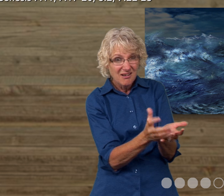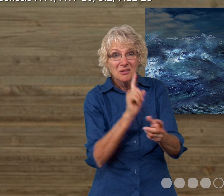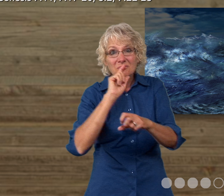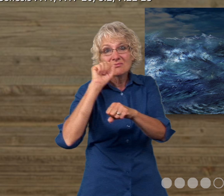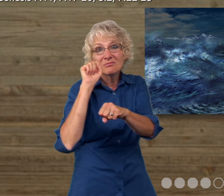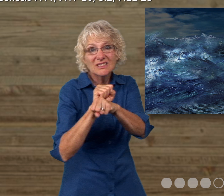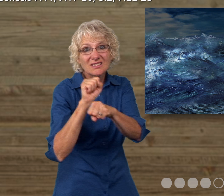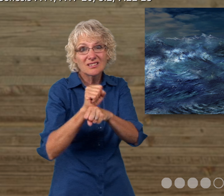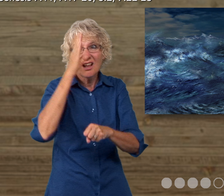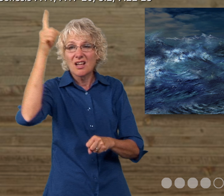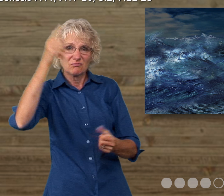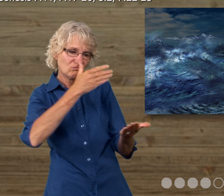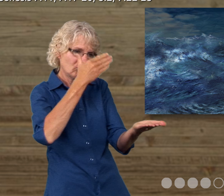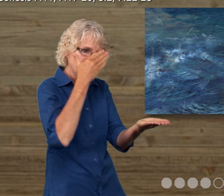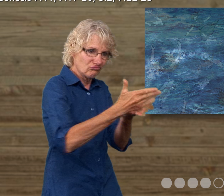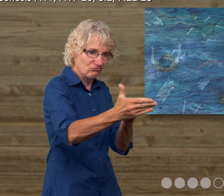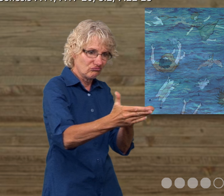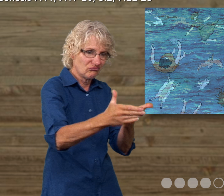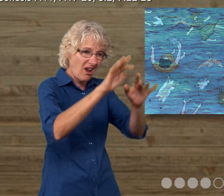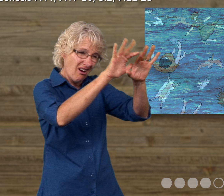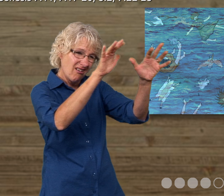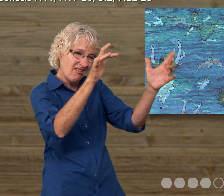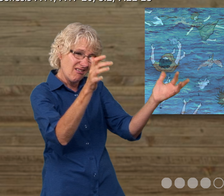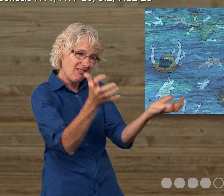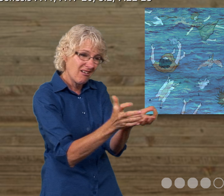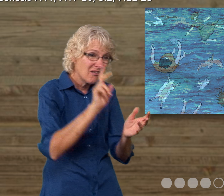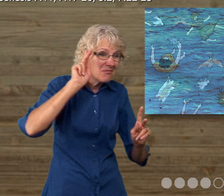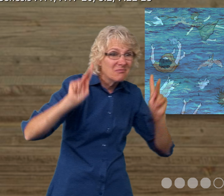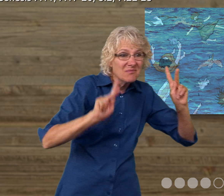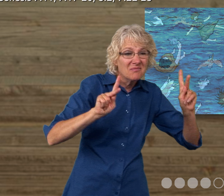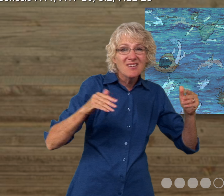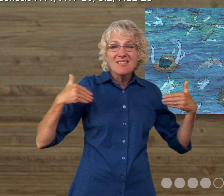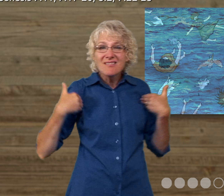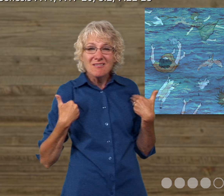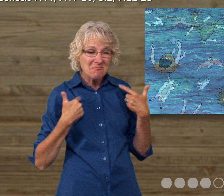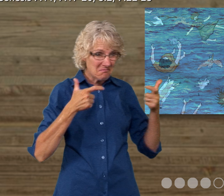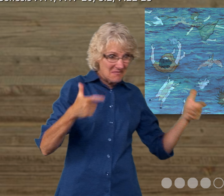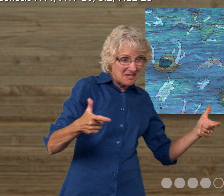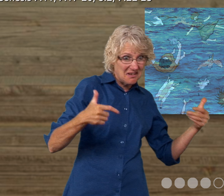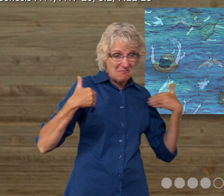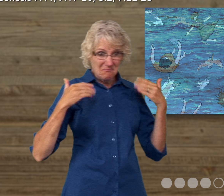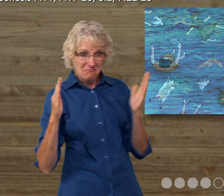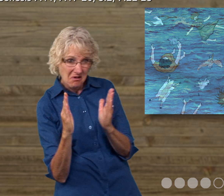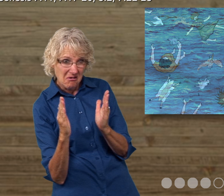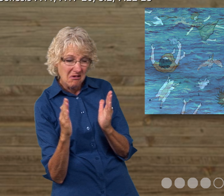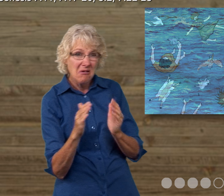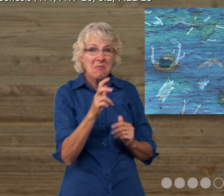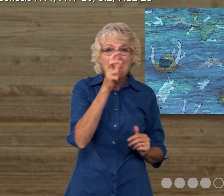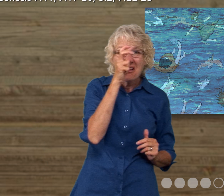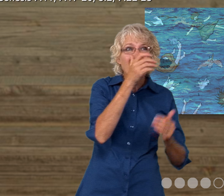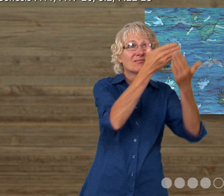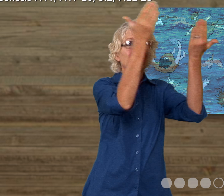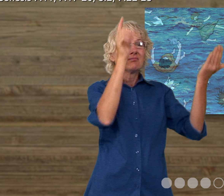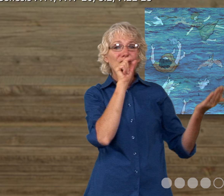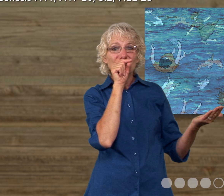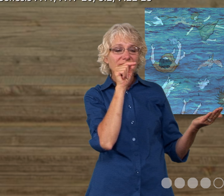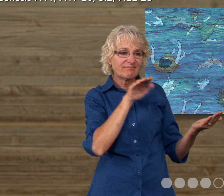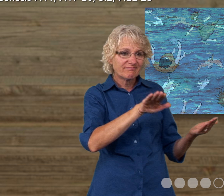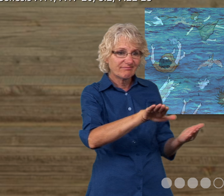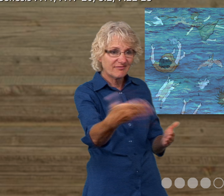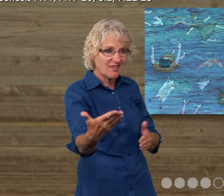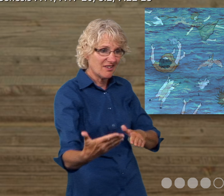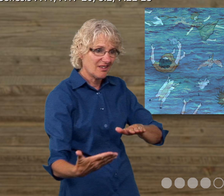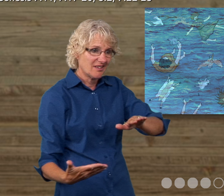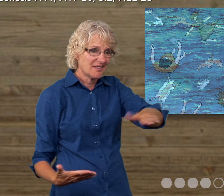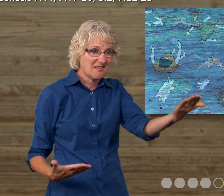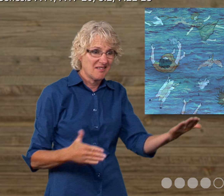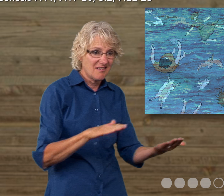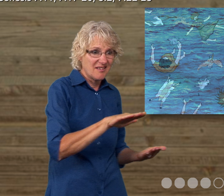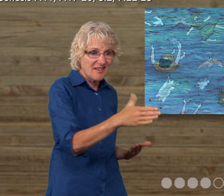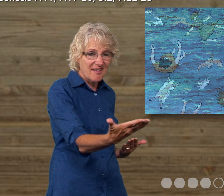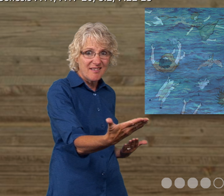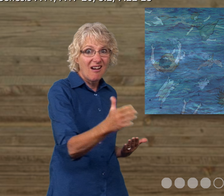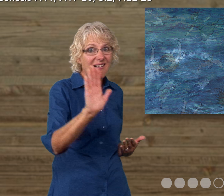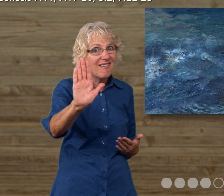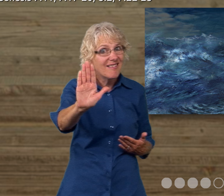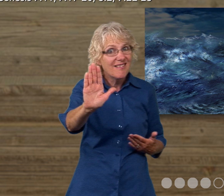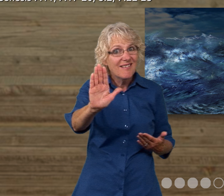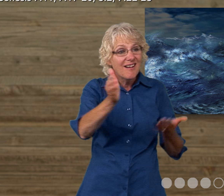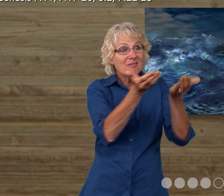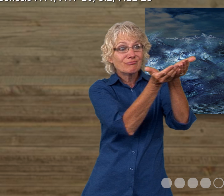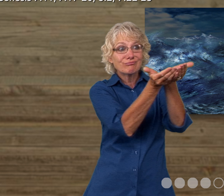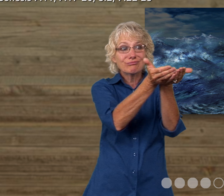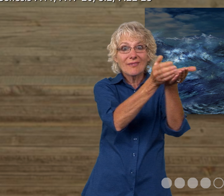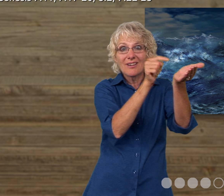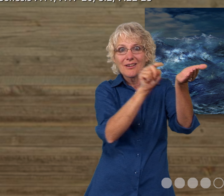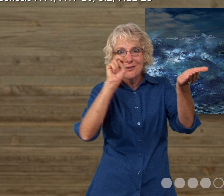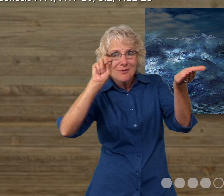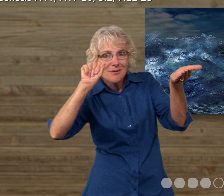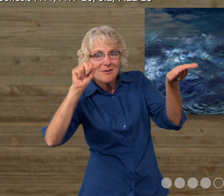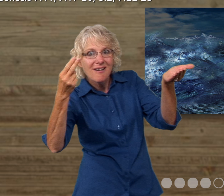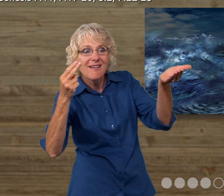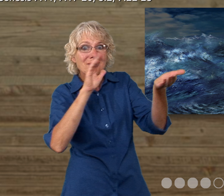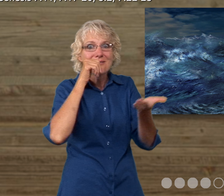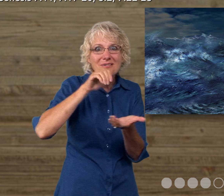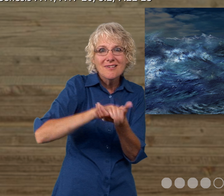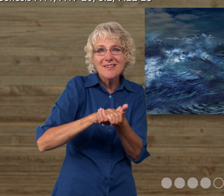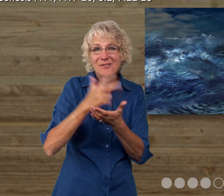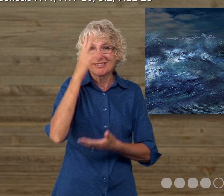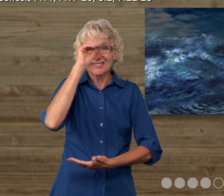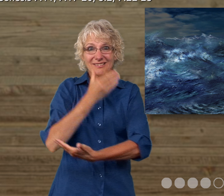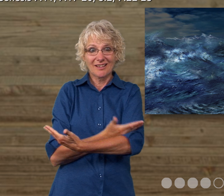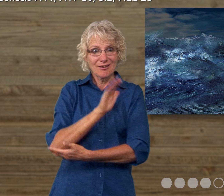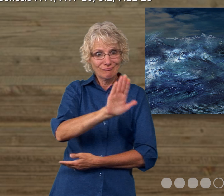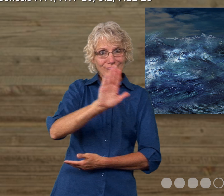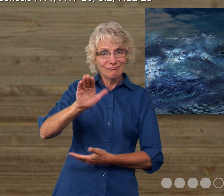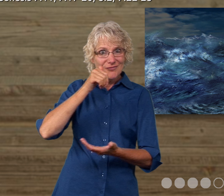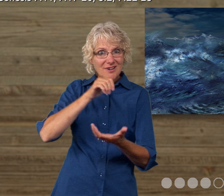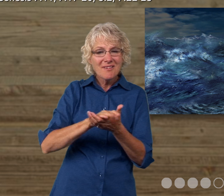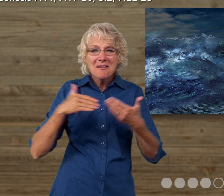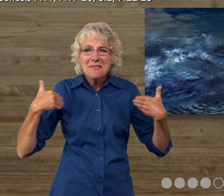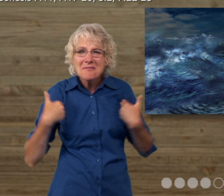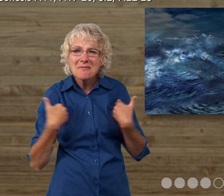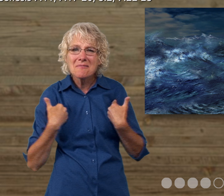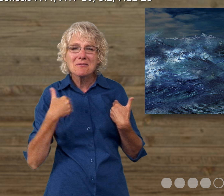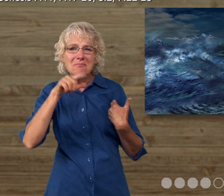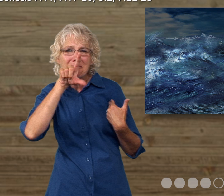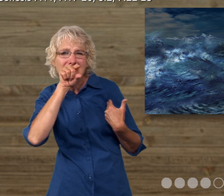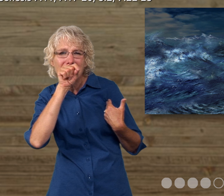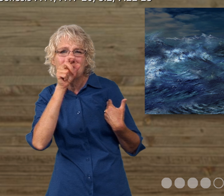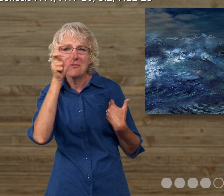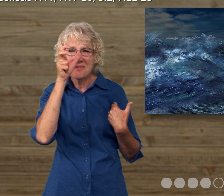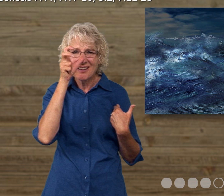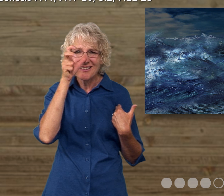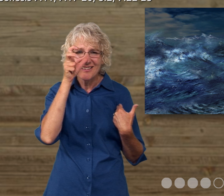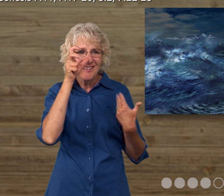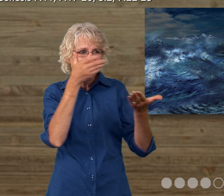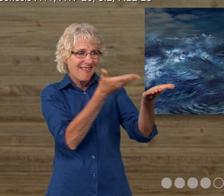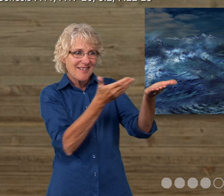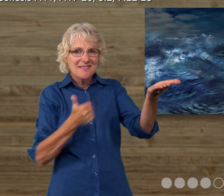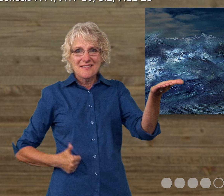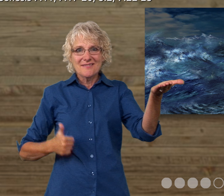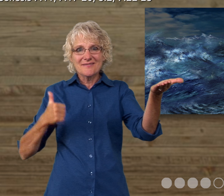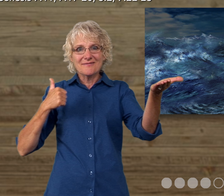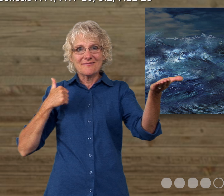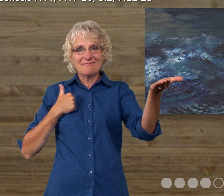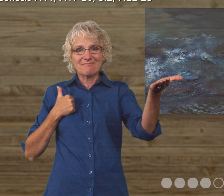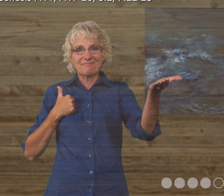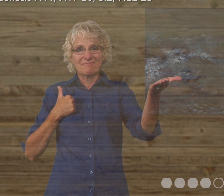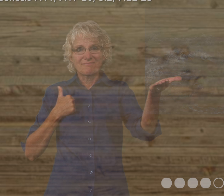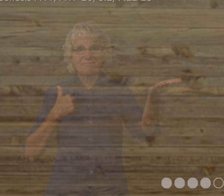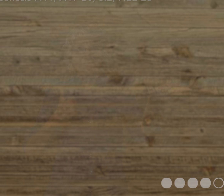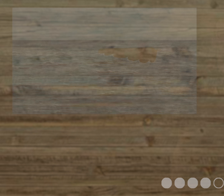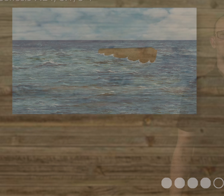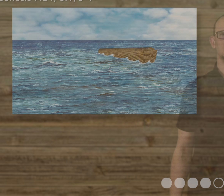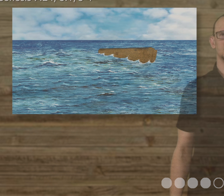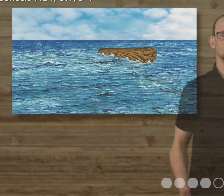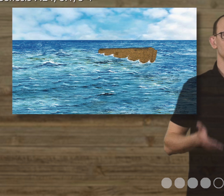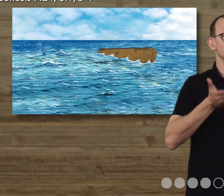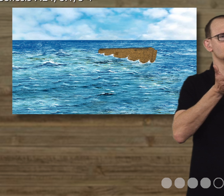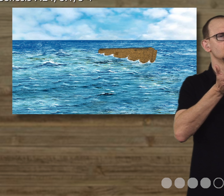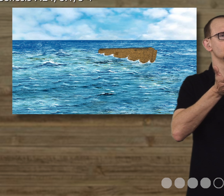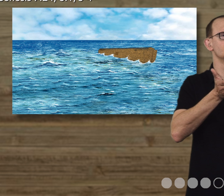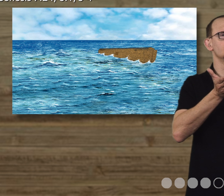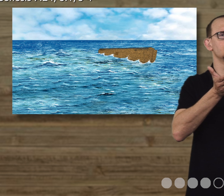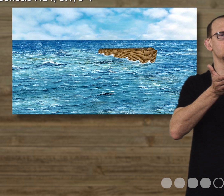Of all that was on dry land, everything that had the breath of life in its nostrils died. And every living thing on the face of the earth was destroyed—man and livestock, crawling creatures and birds of the air; they were blotted out from the earth, and only Noah and those with him in the ark remained. The springs of the deep and the floodgates of the heavens were closed, and the rain from the sky was restrained.